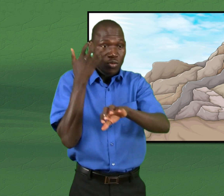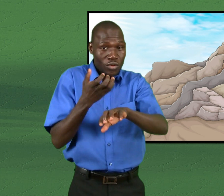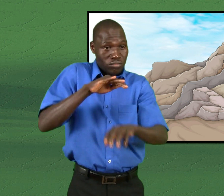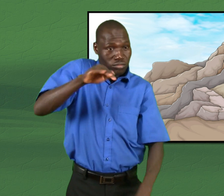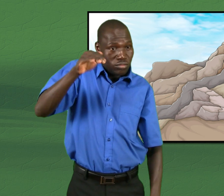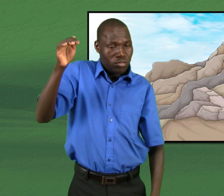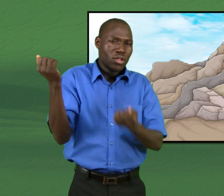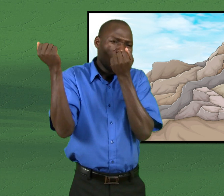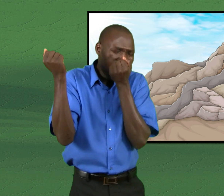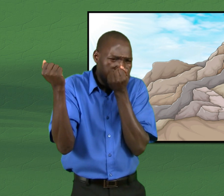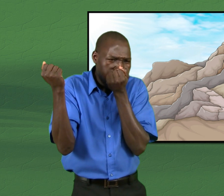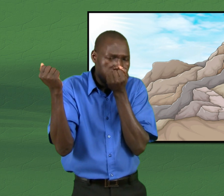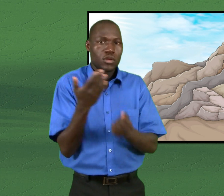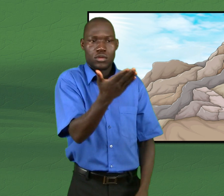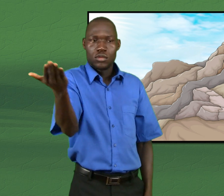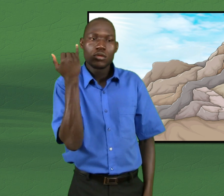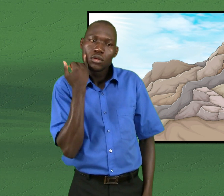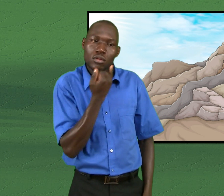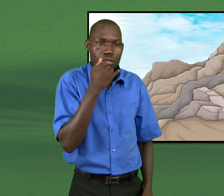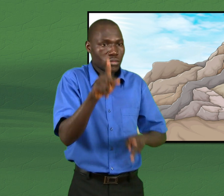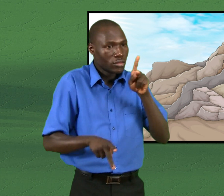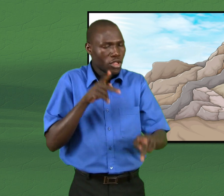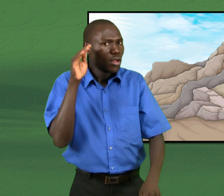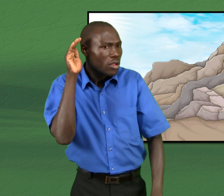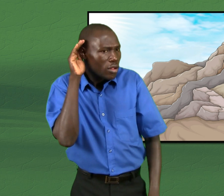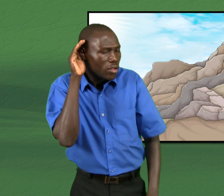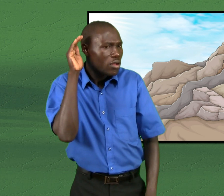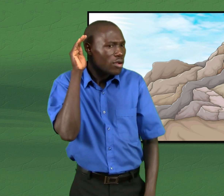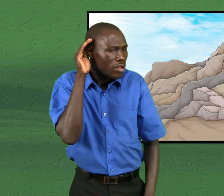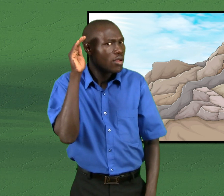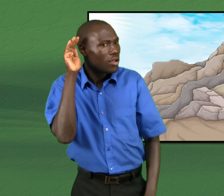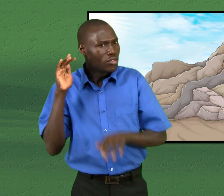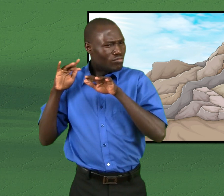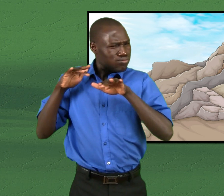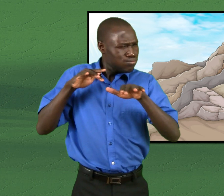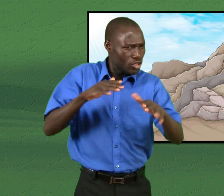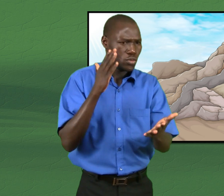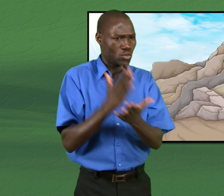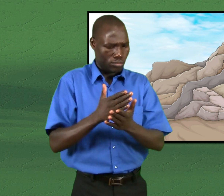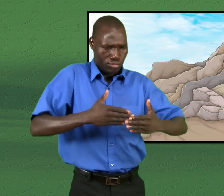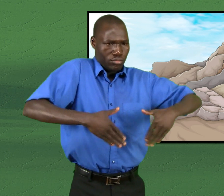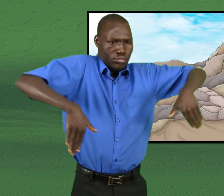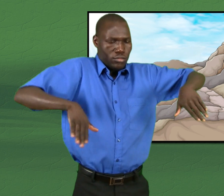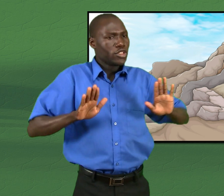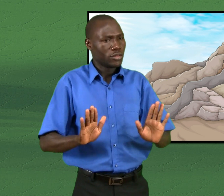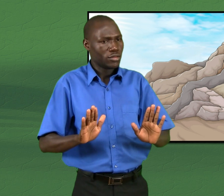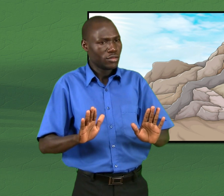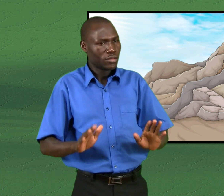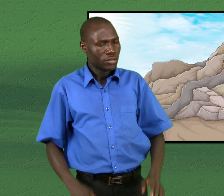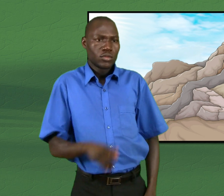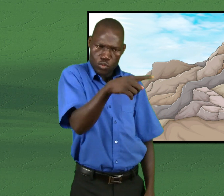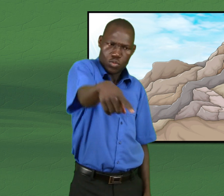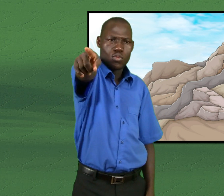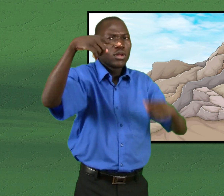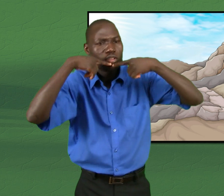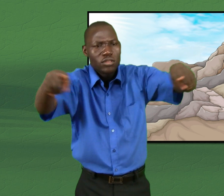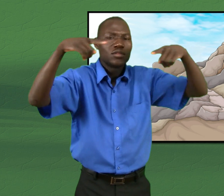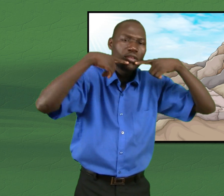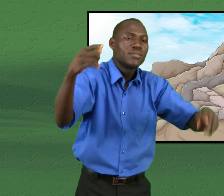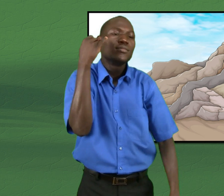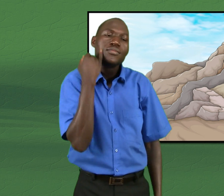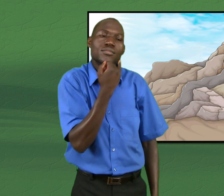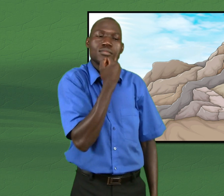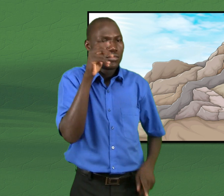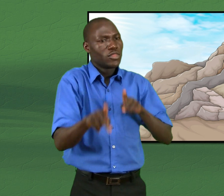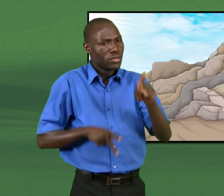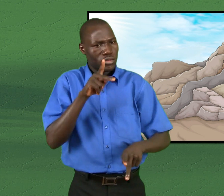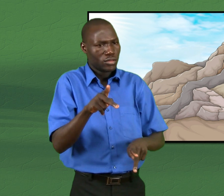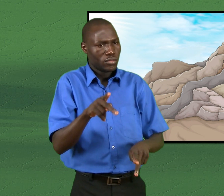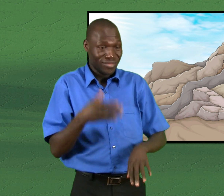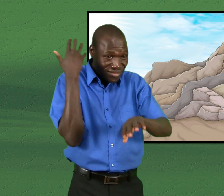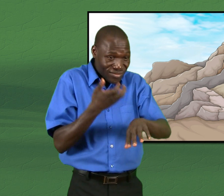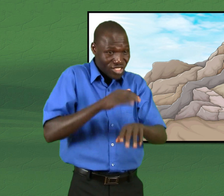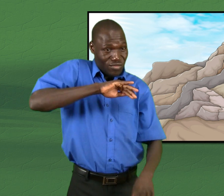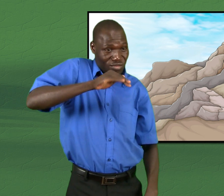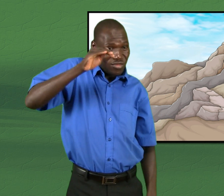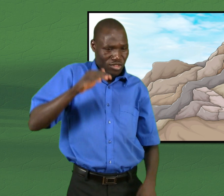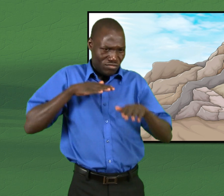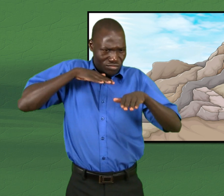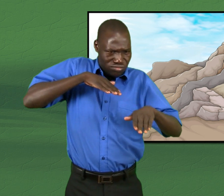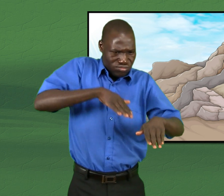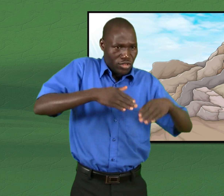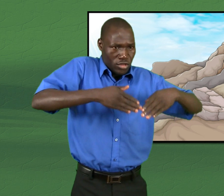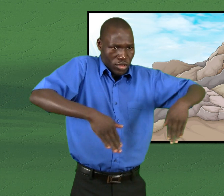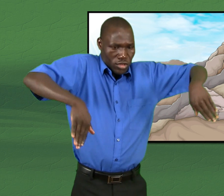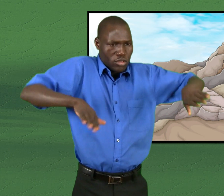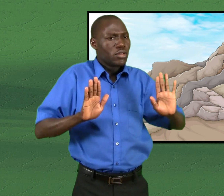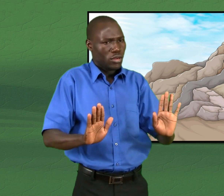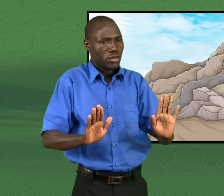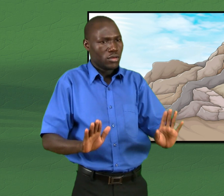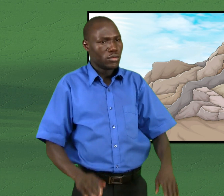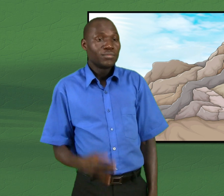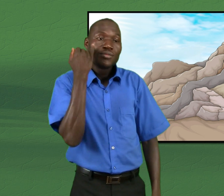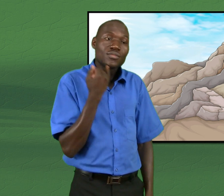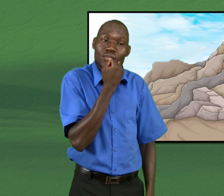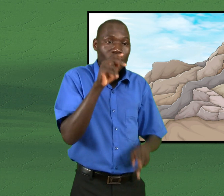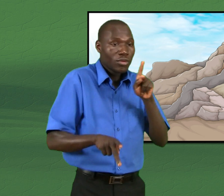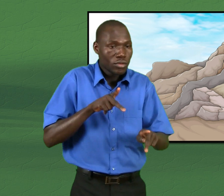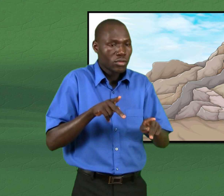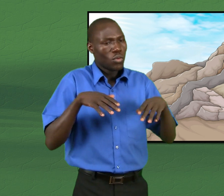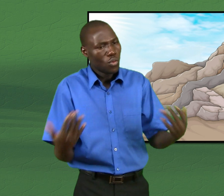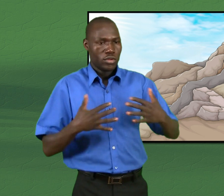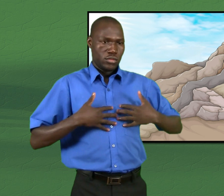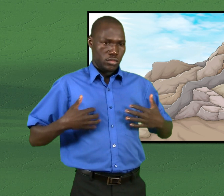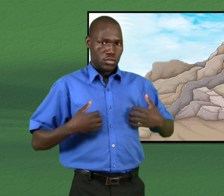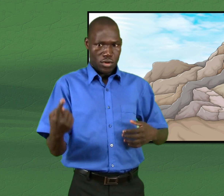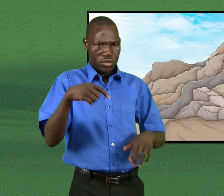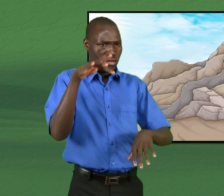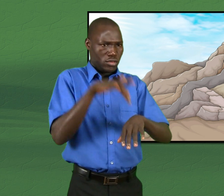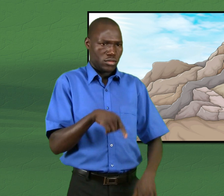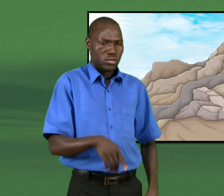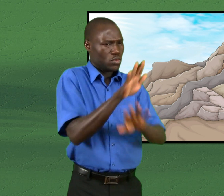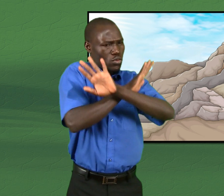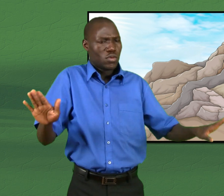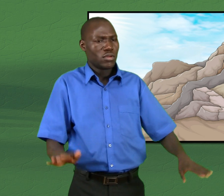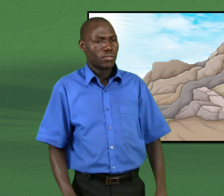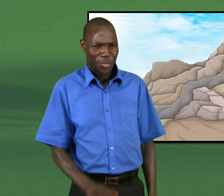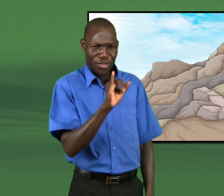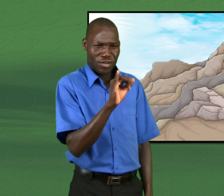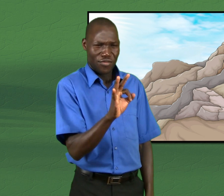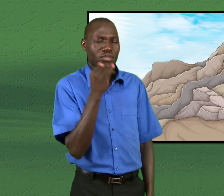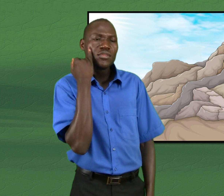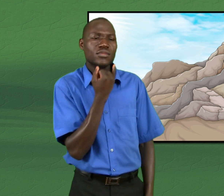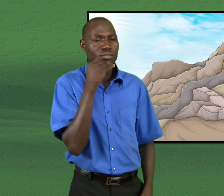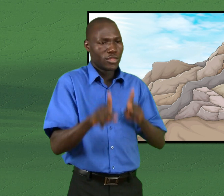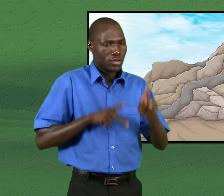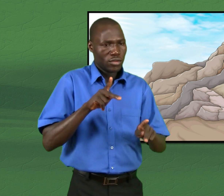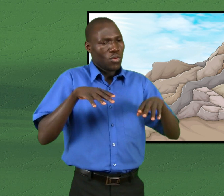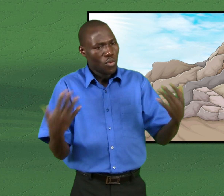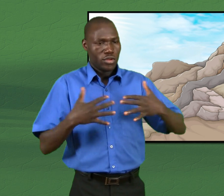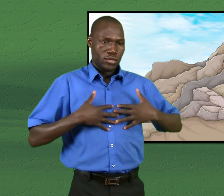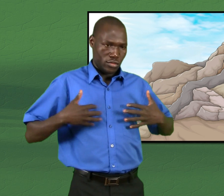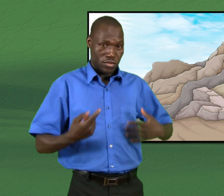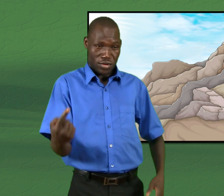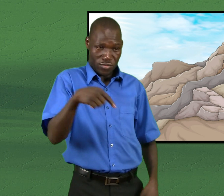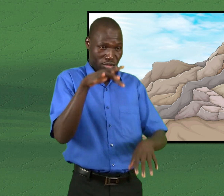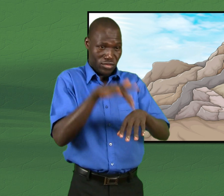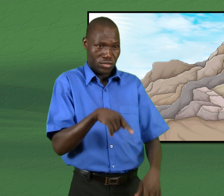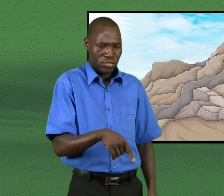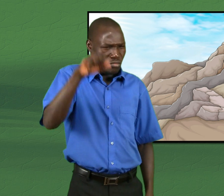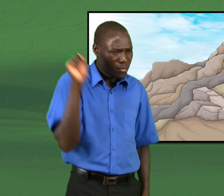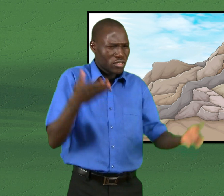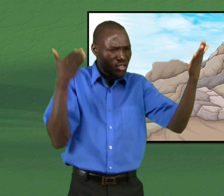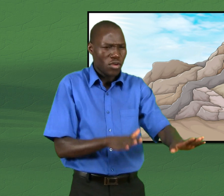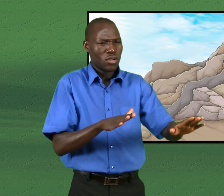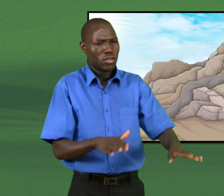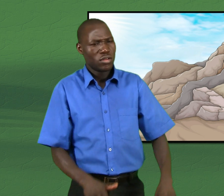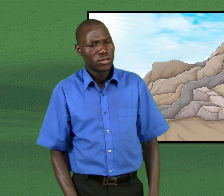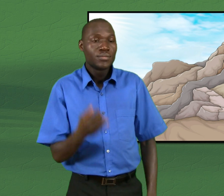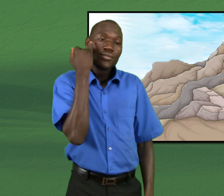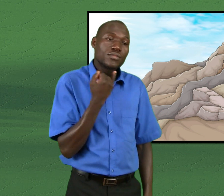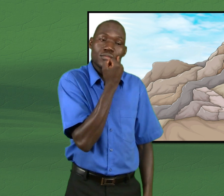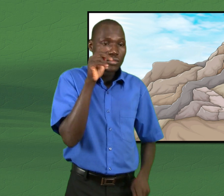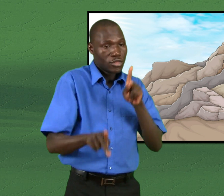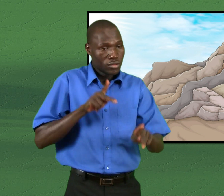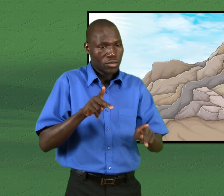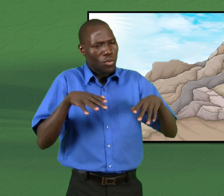They must wash their clothes and be prepared by the third day, for on the third day the LORD will come down on Mount Sinai in the sight of all the people.